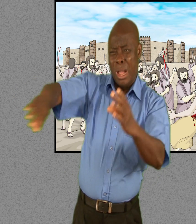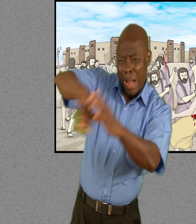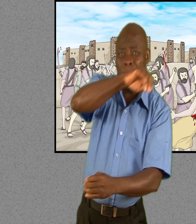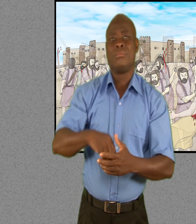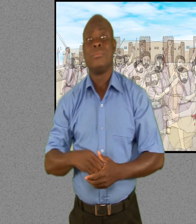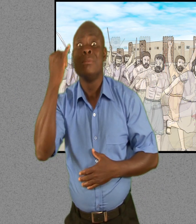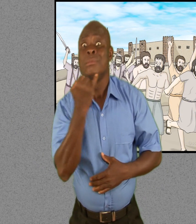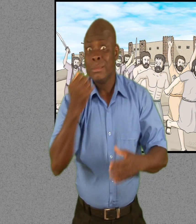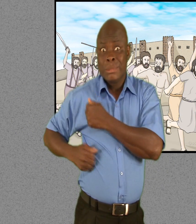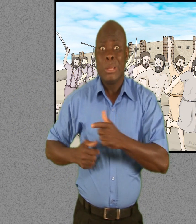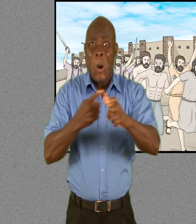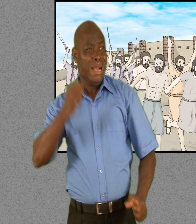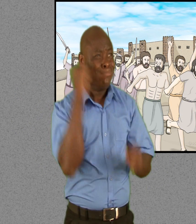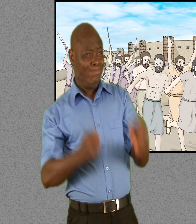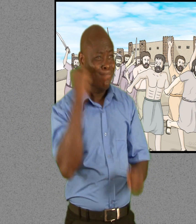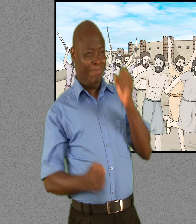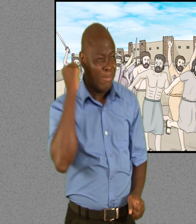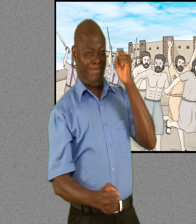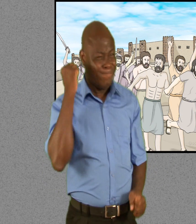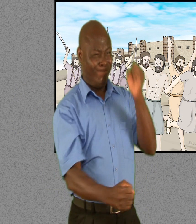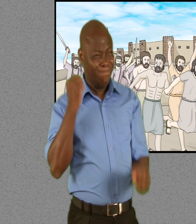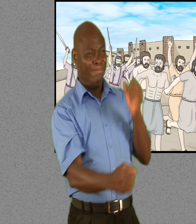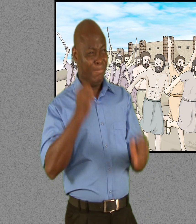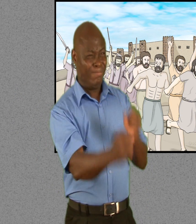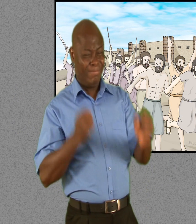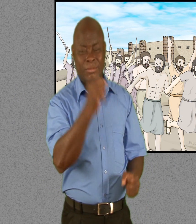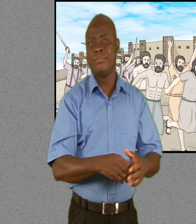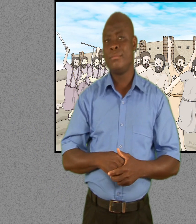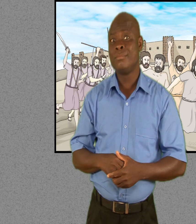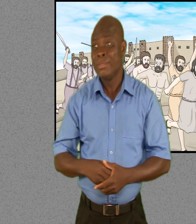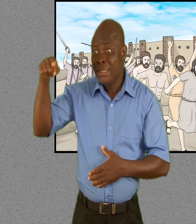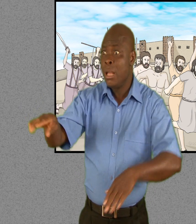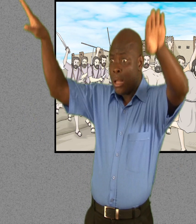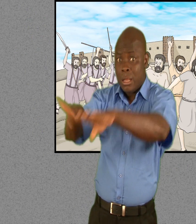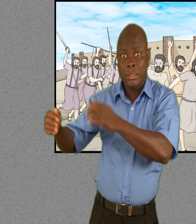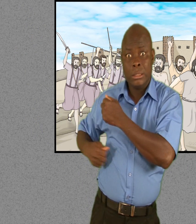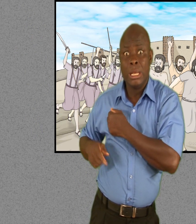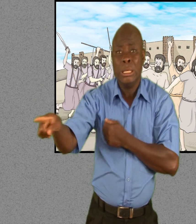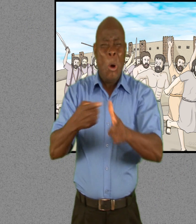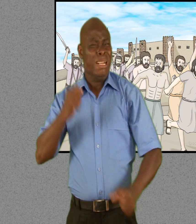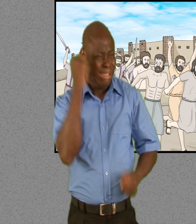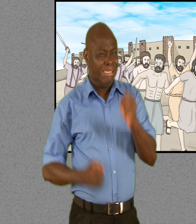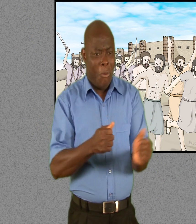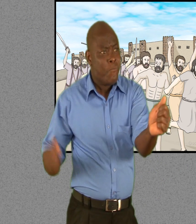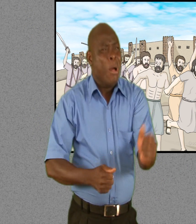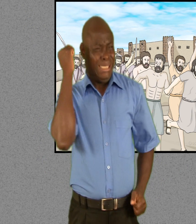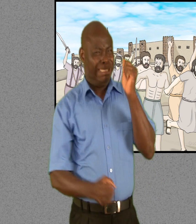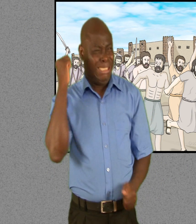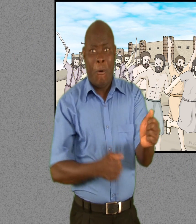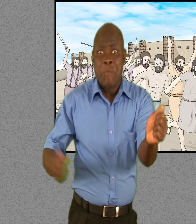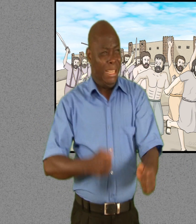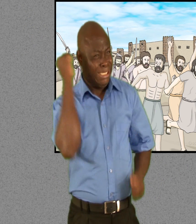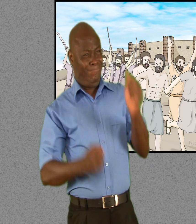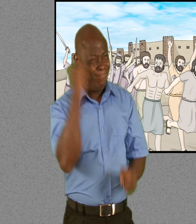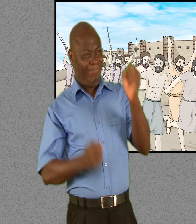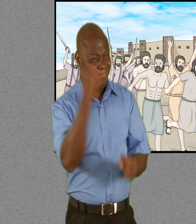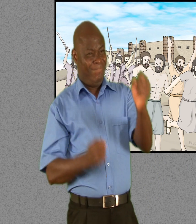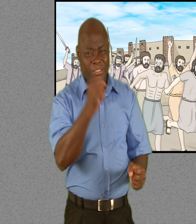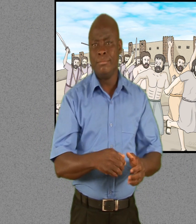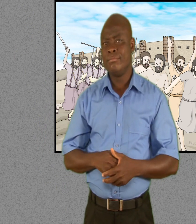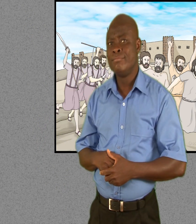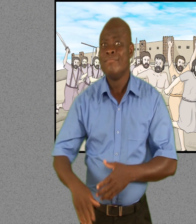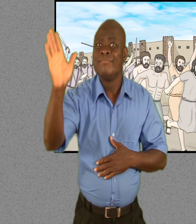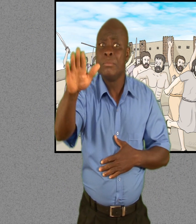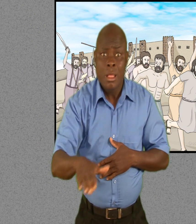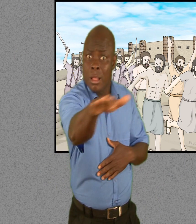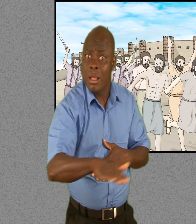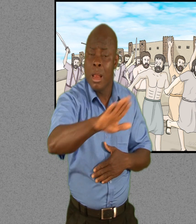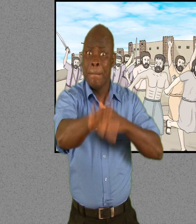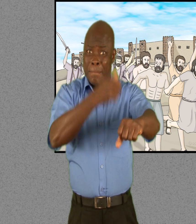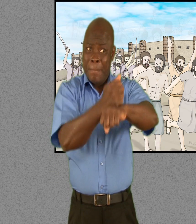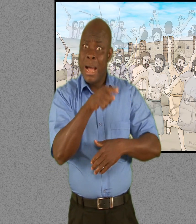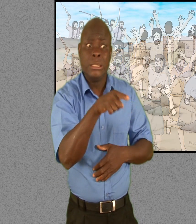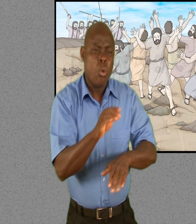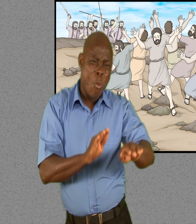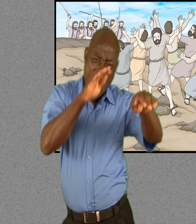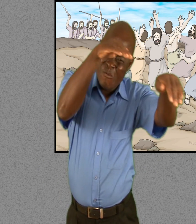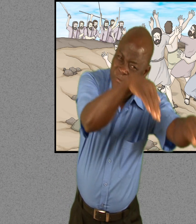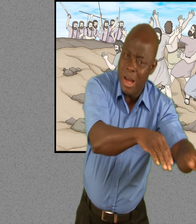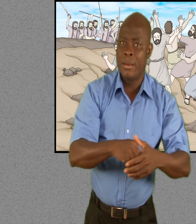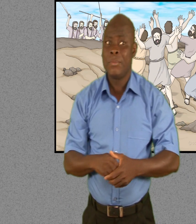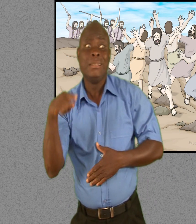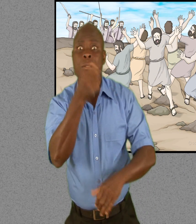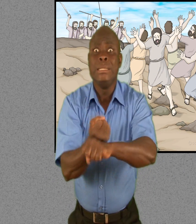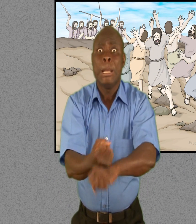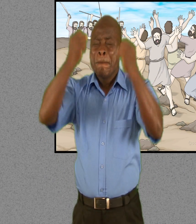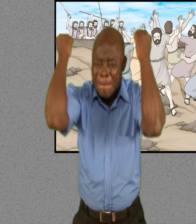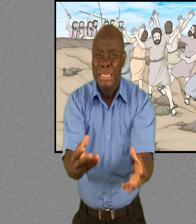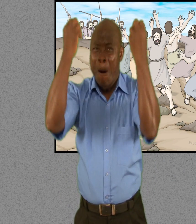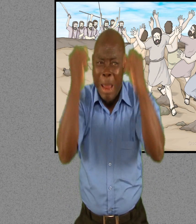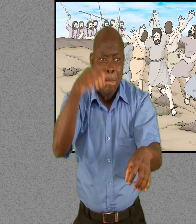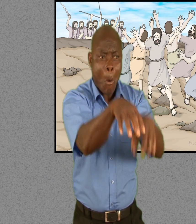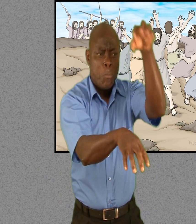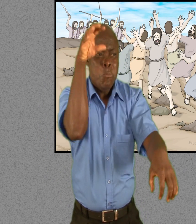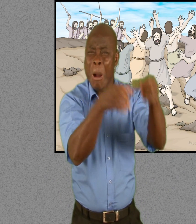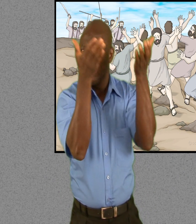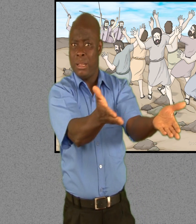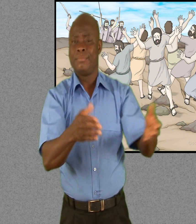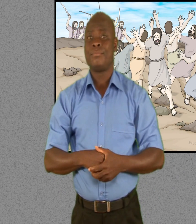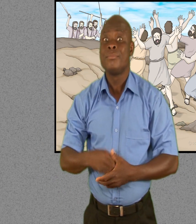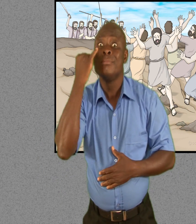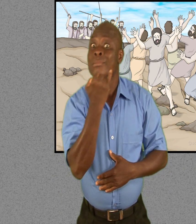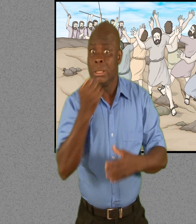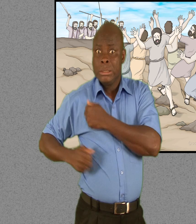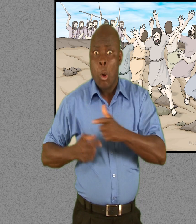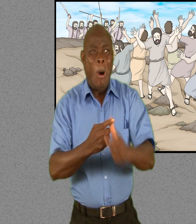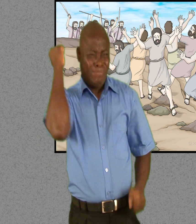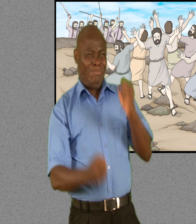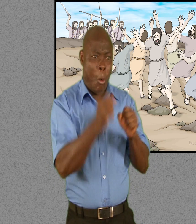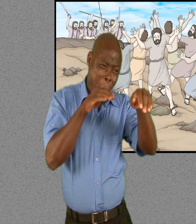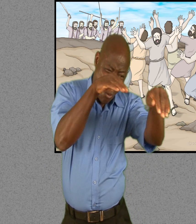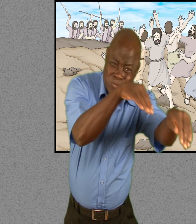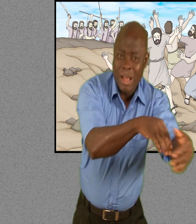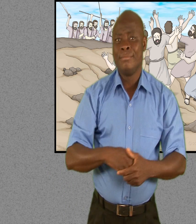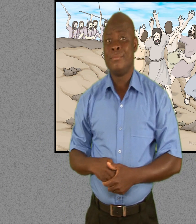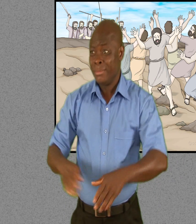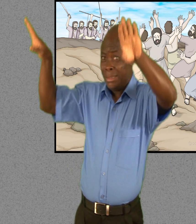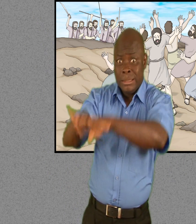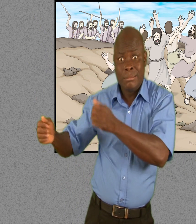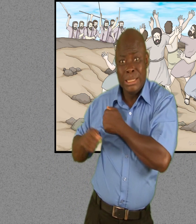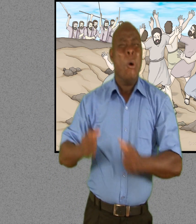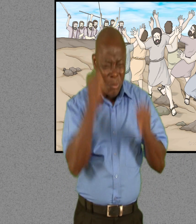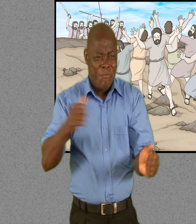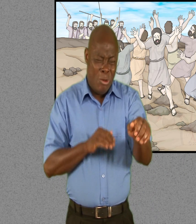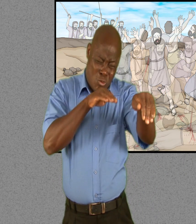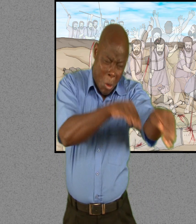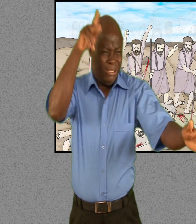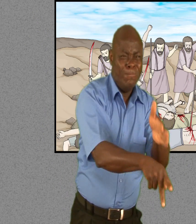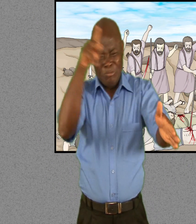So about three thousand men went up, but they fled before the men of Ai.